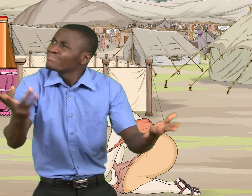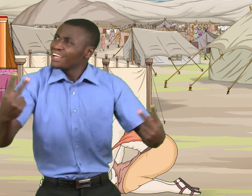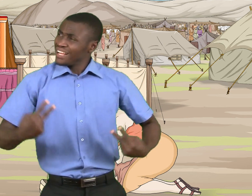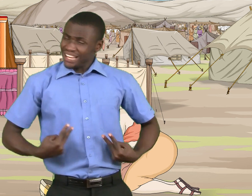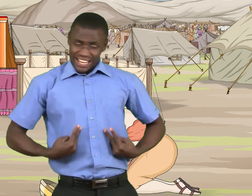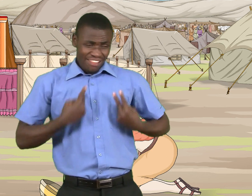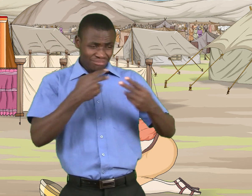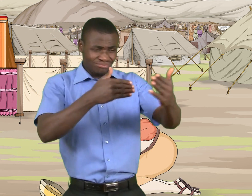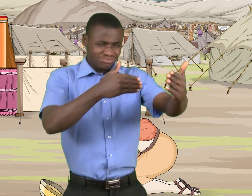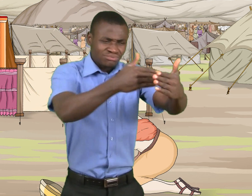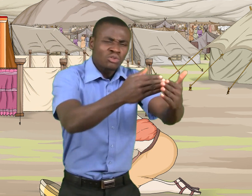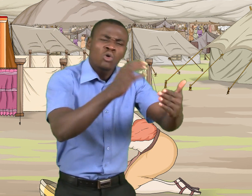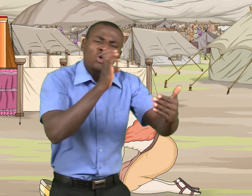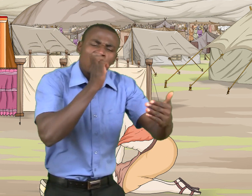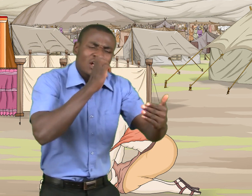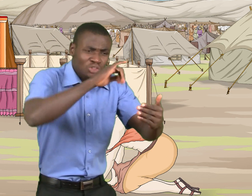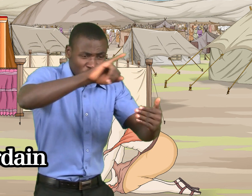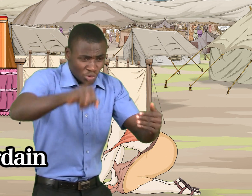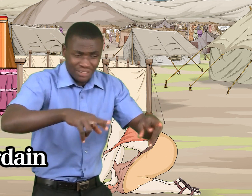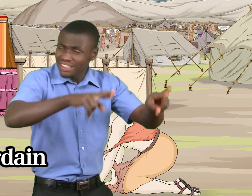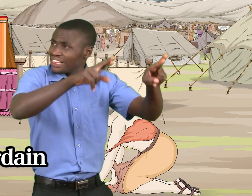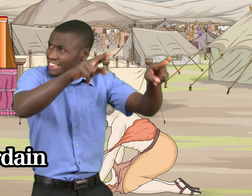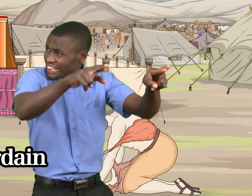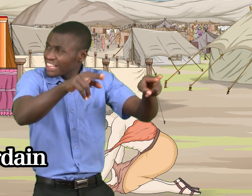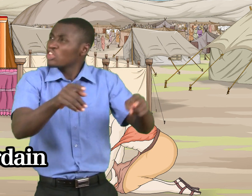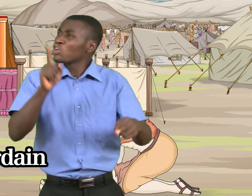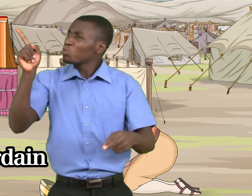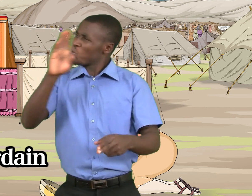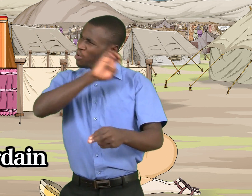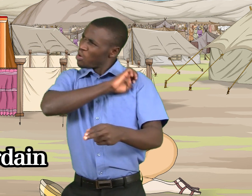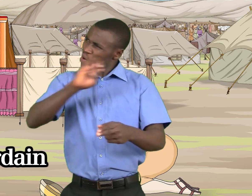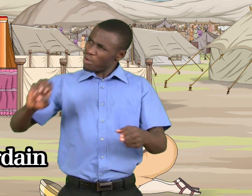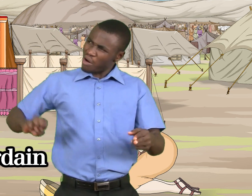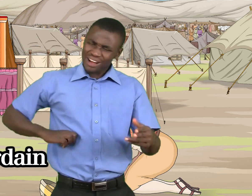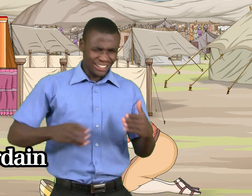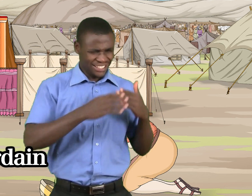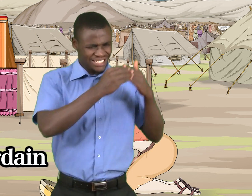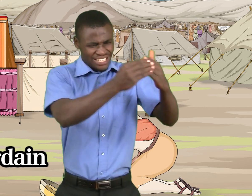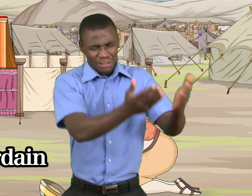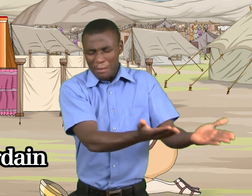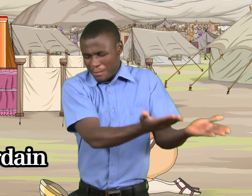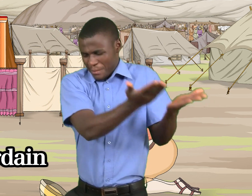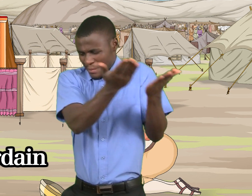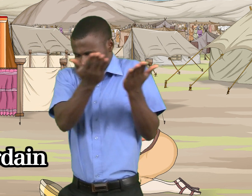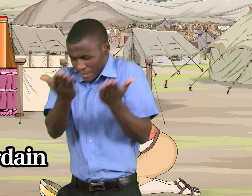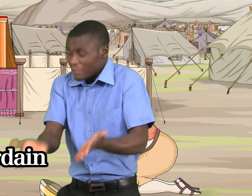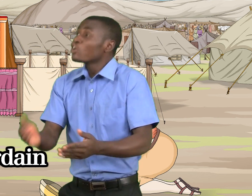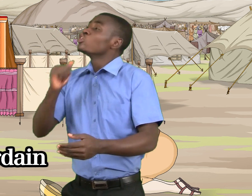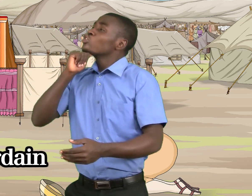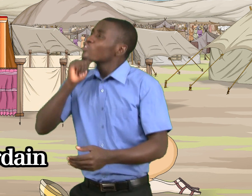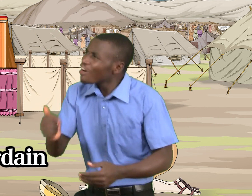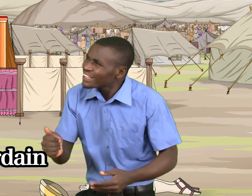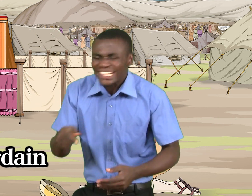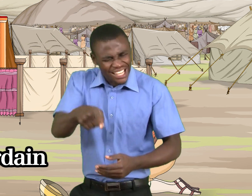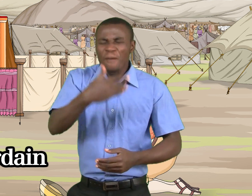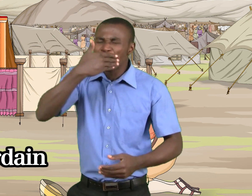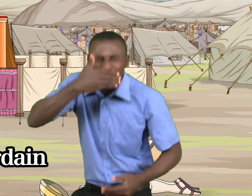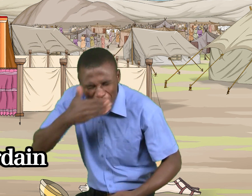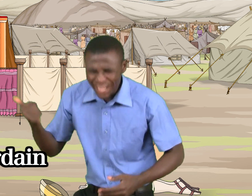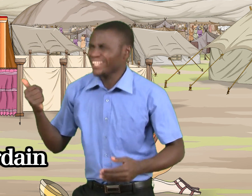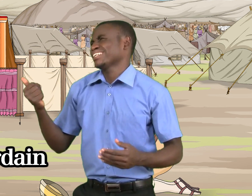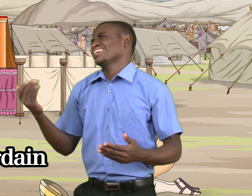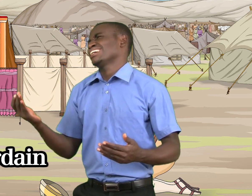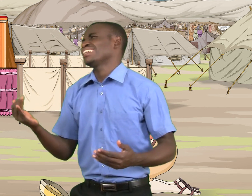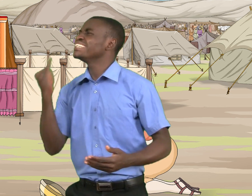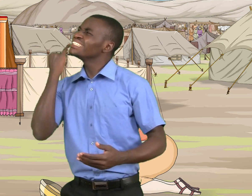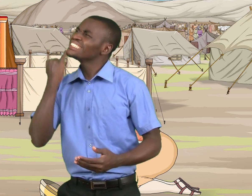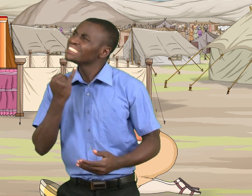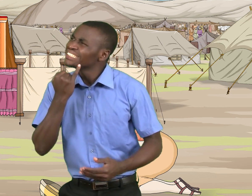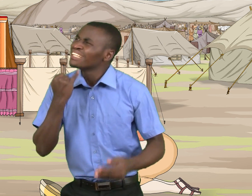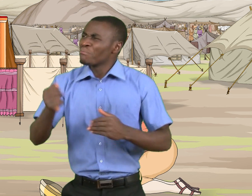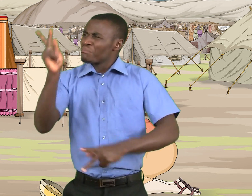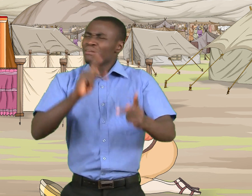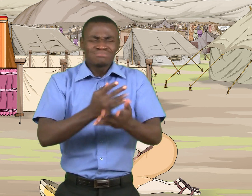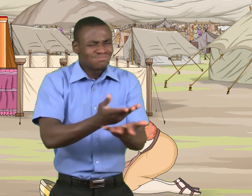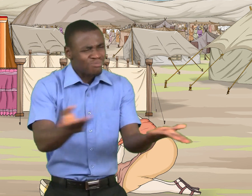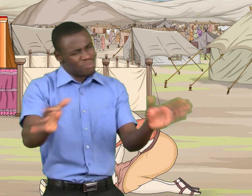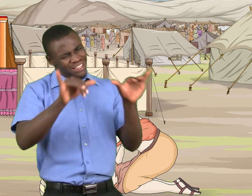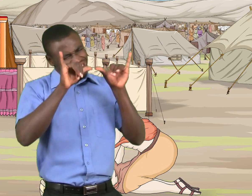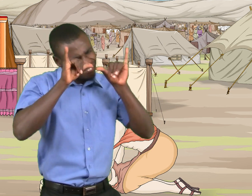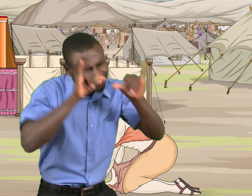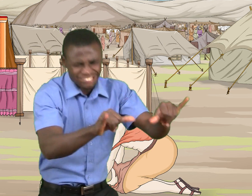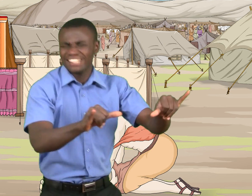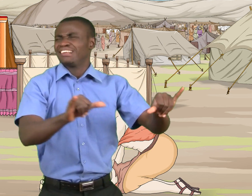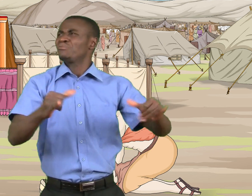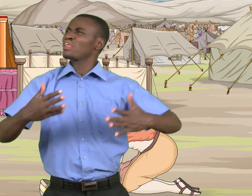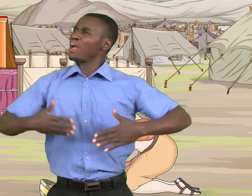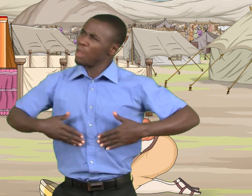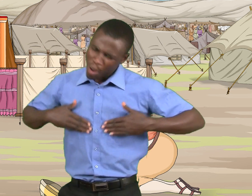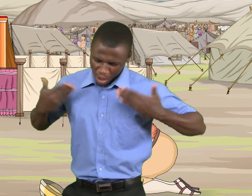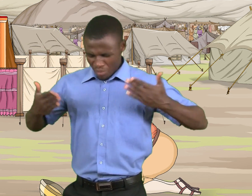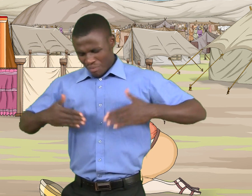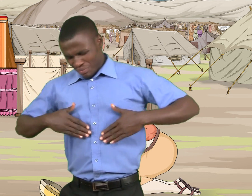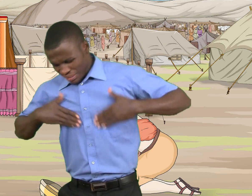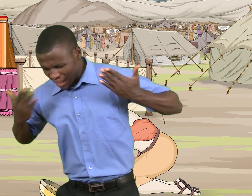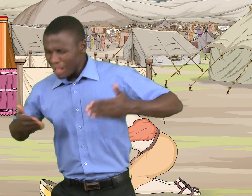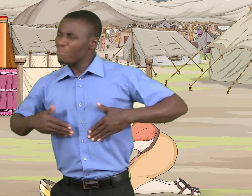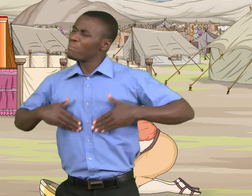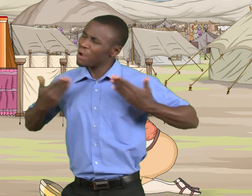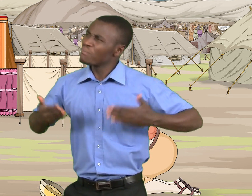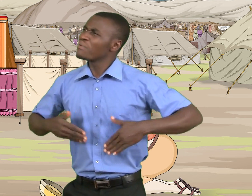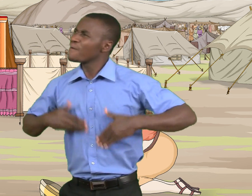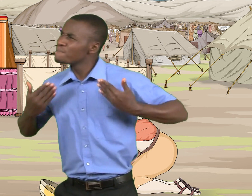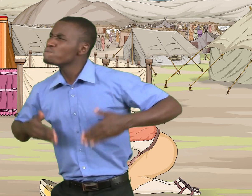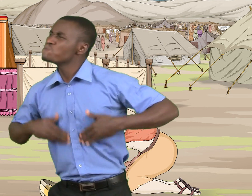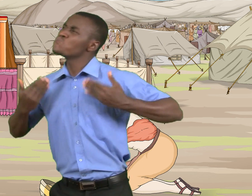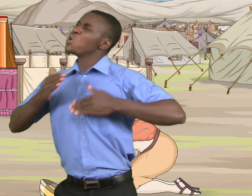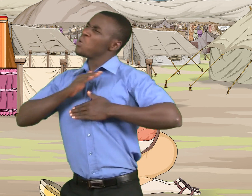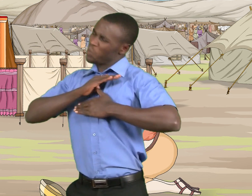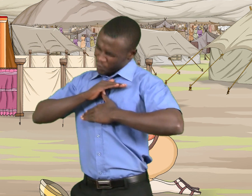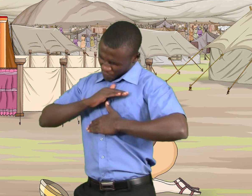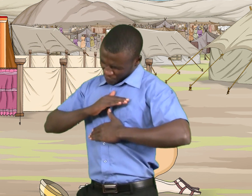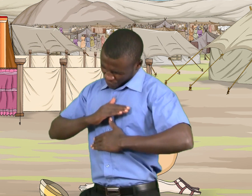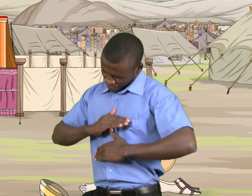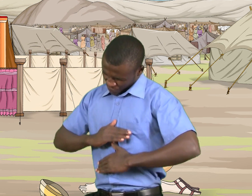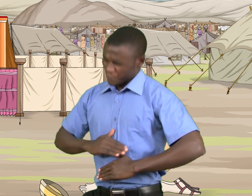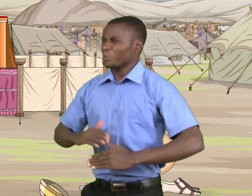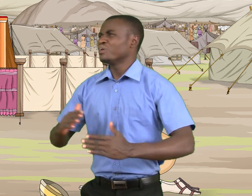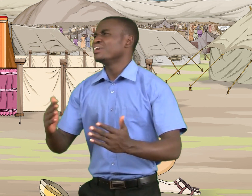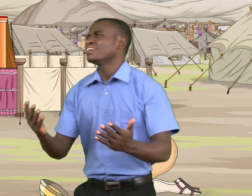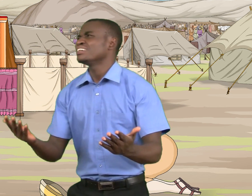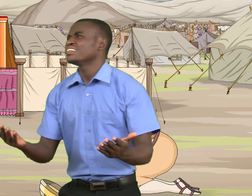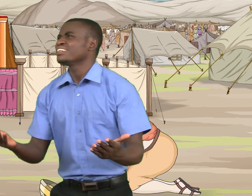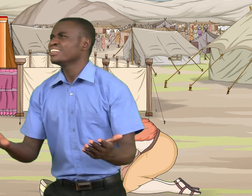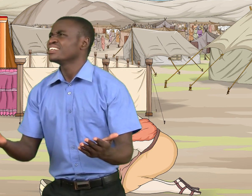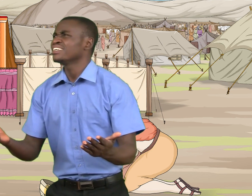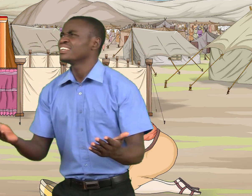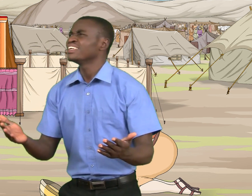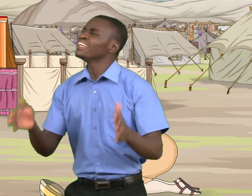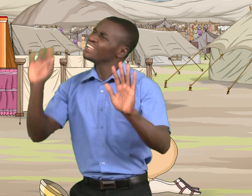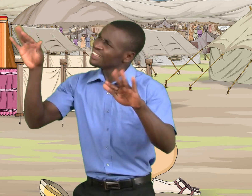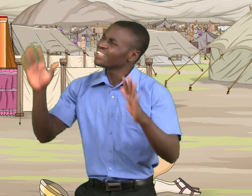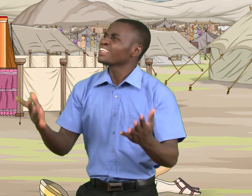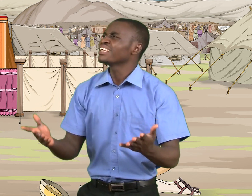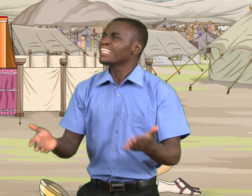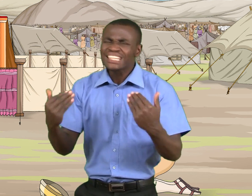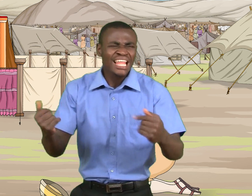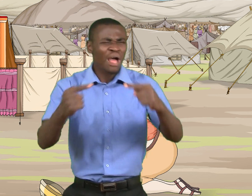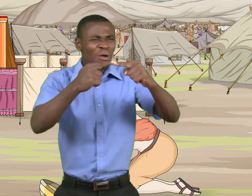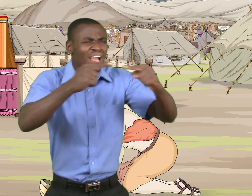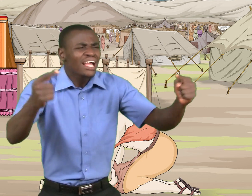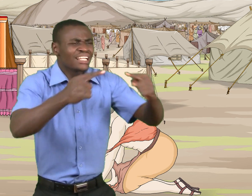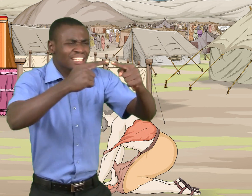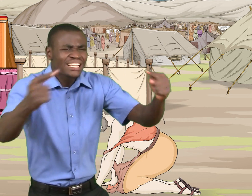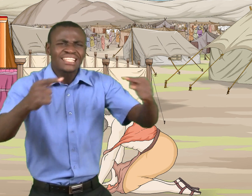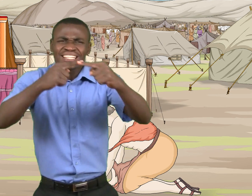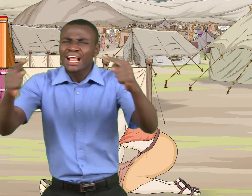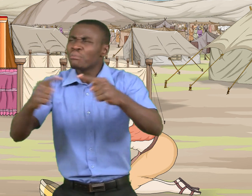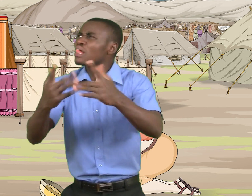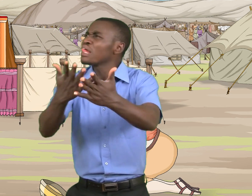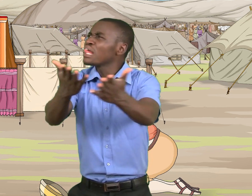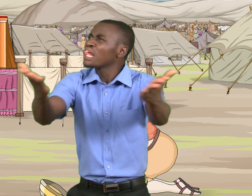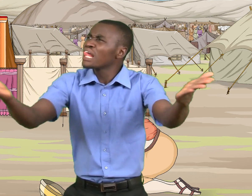If only we had been content to stay on the other side of the Jordan!